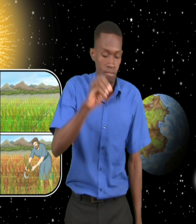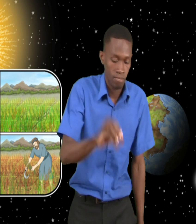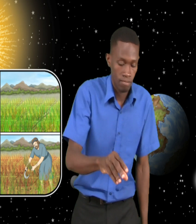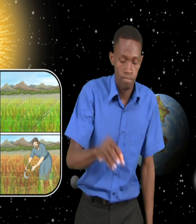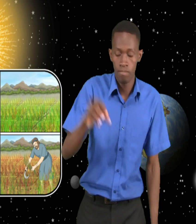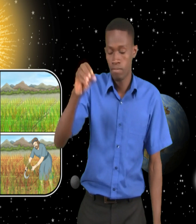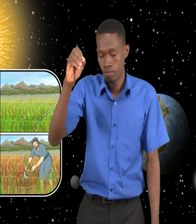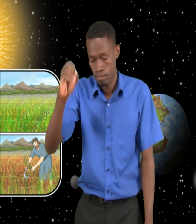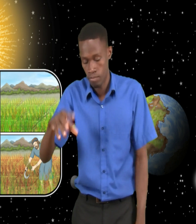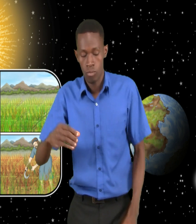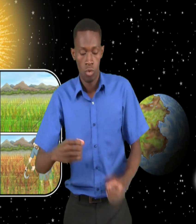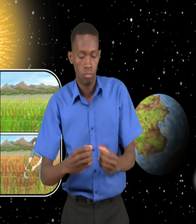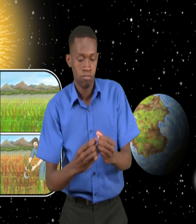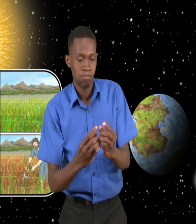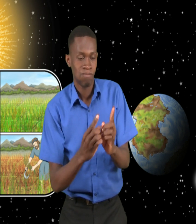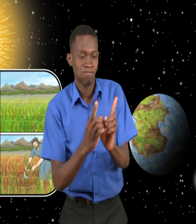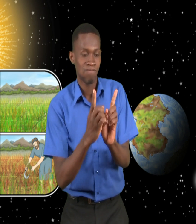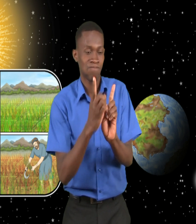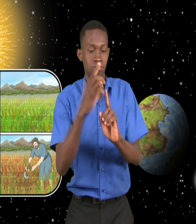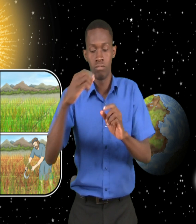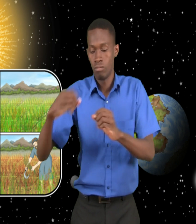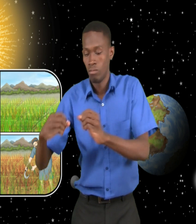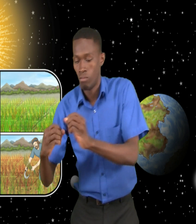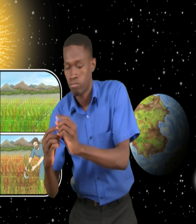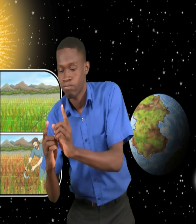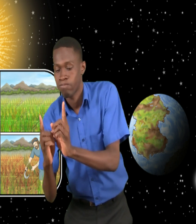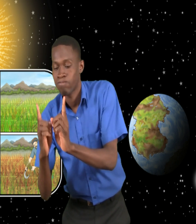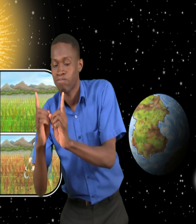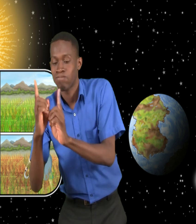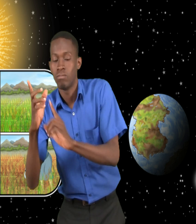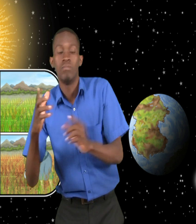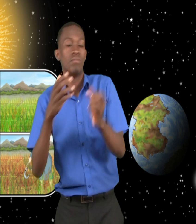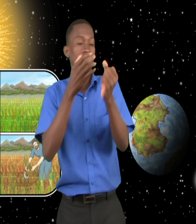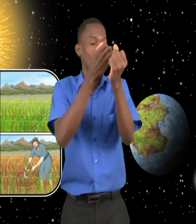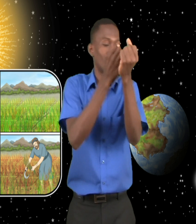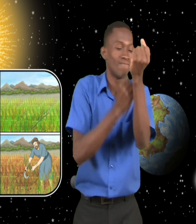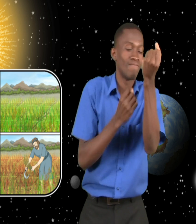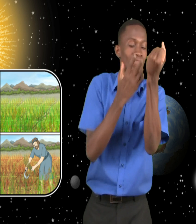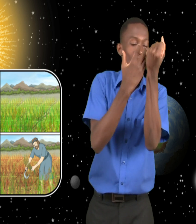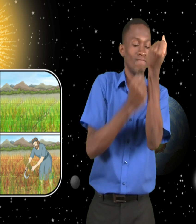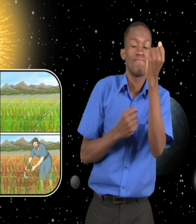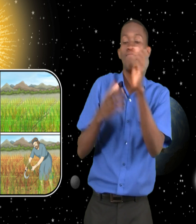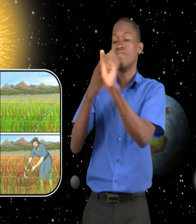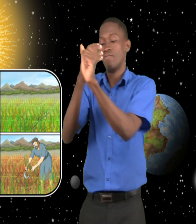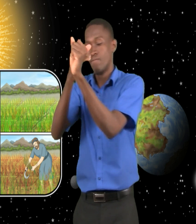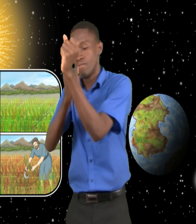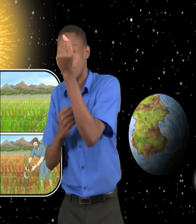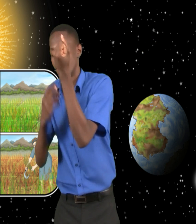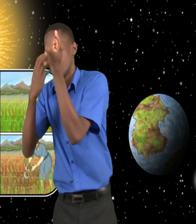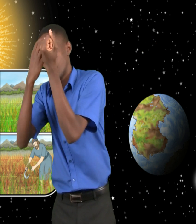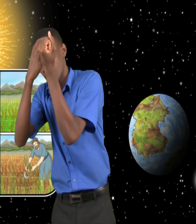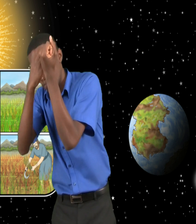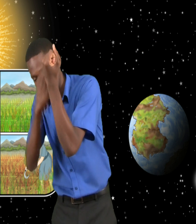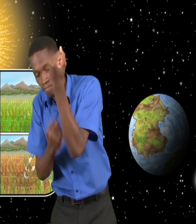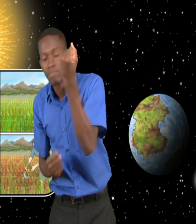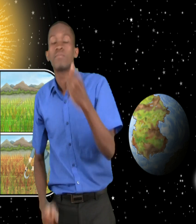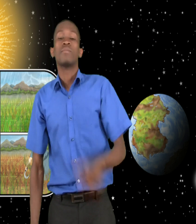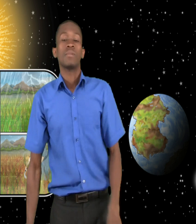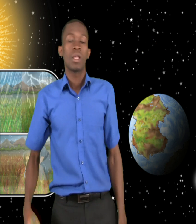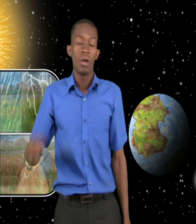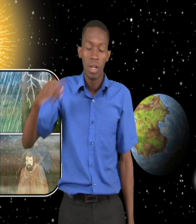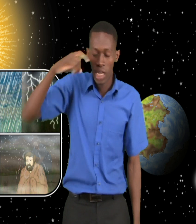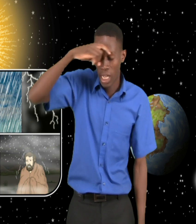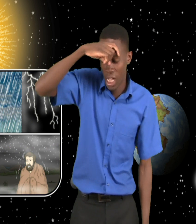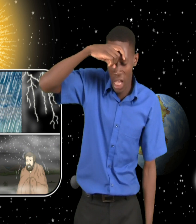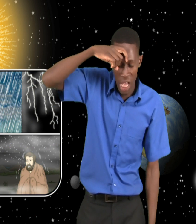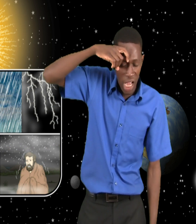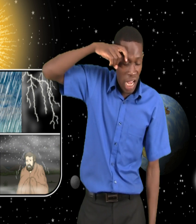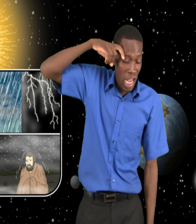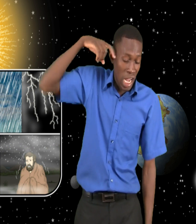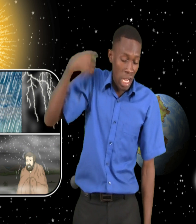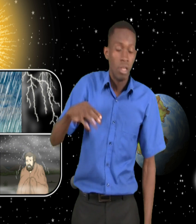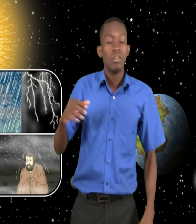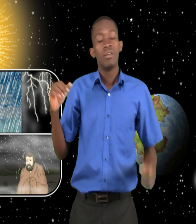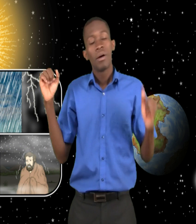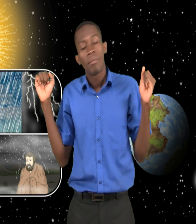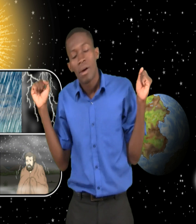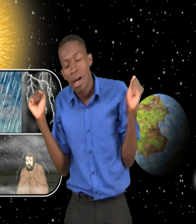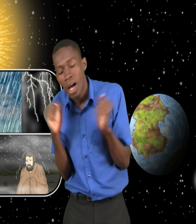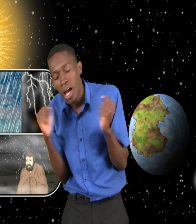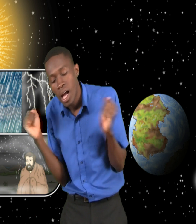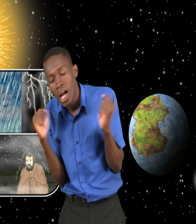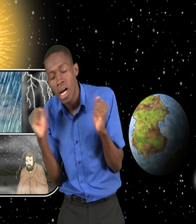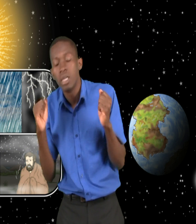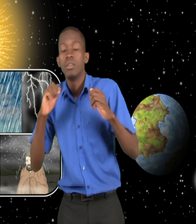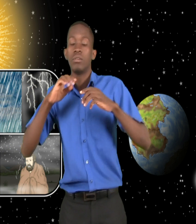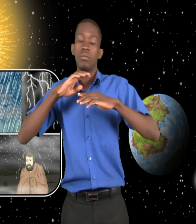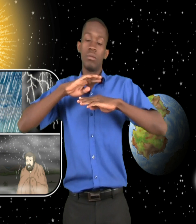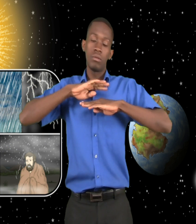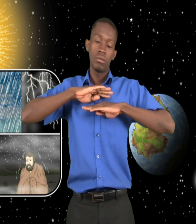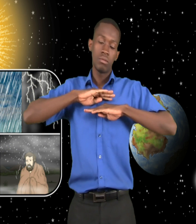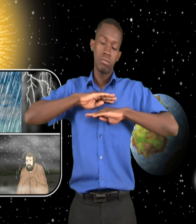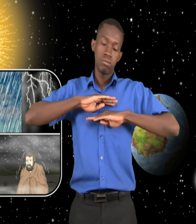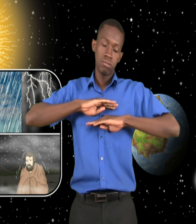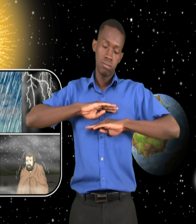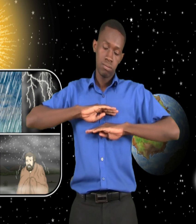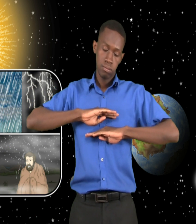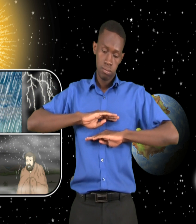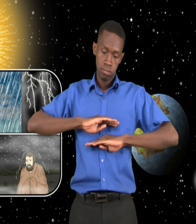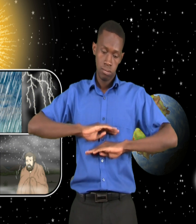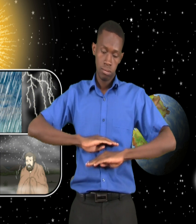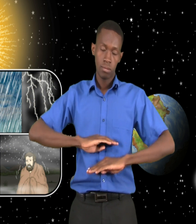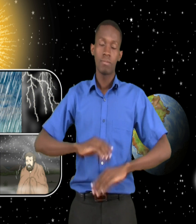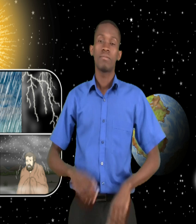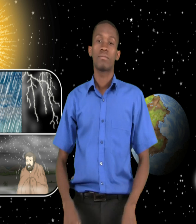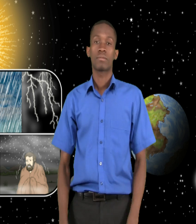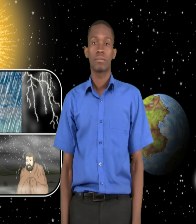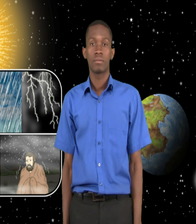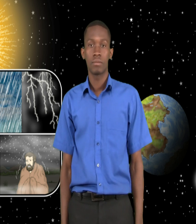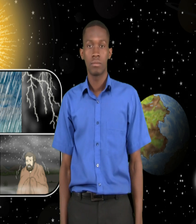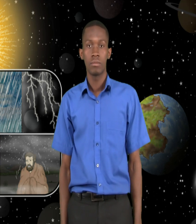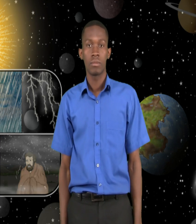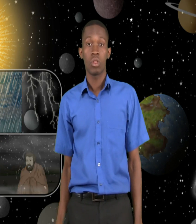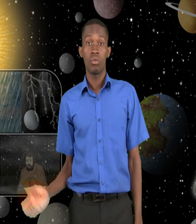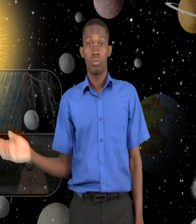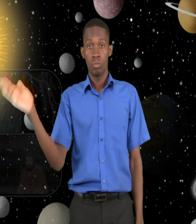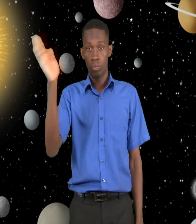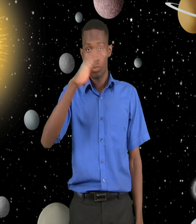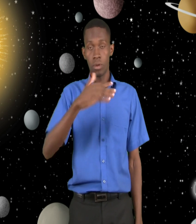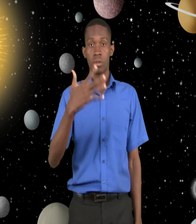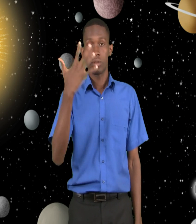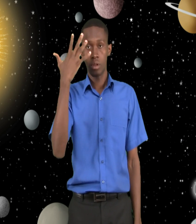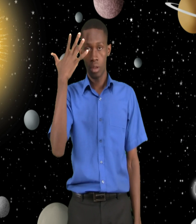And God saw that it was good. And there was evening, and there was morning—the fourth day.